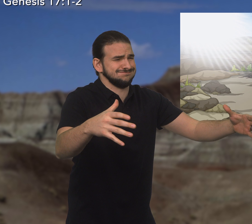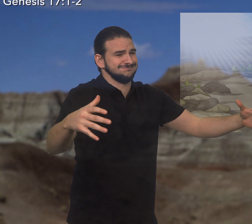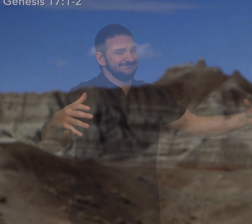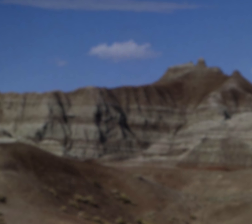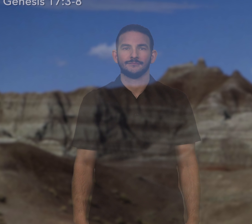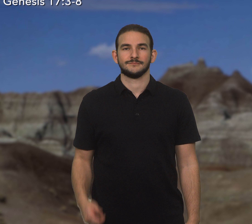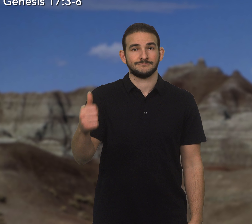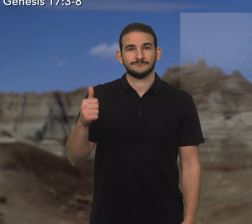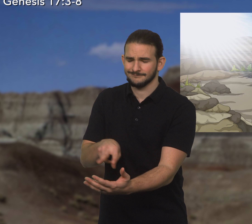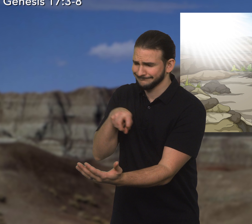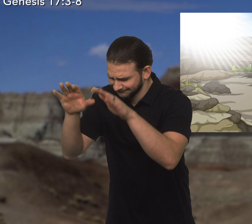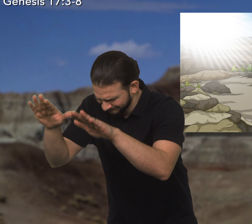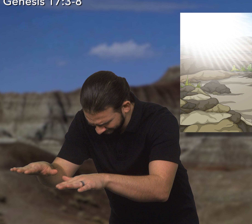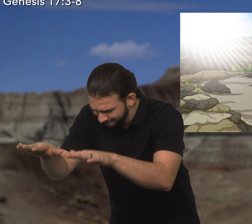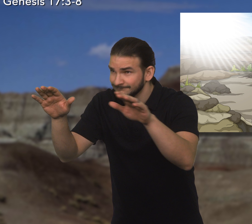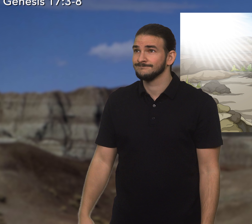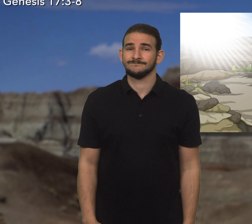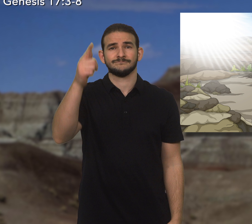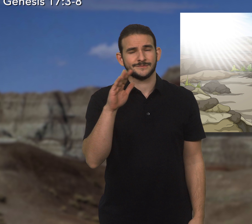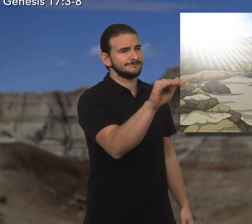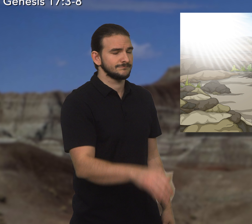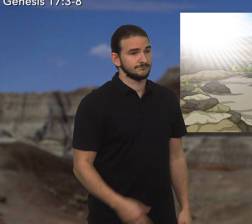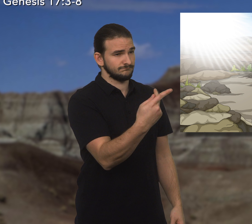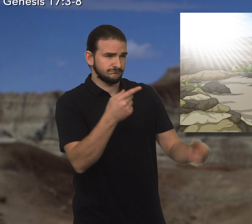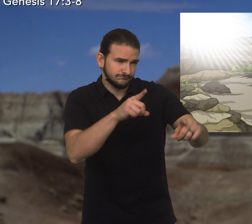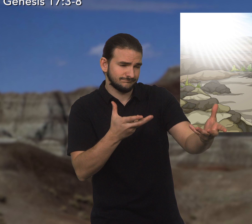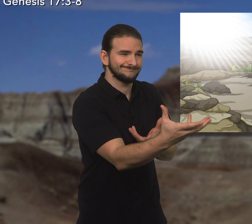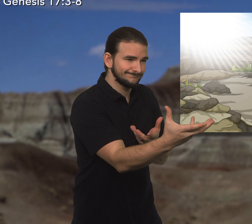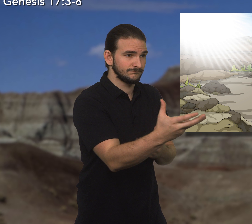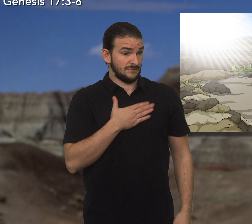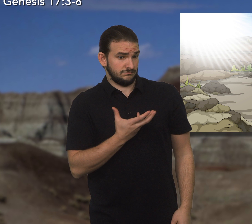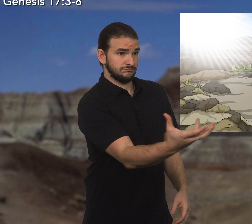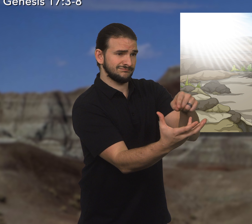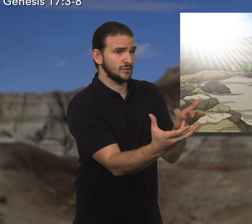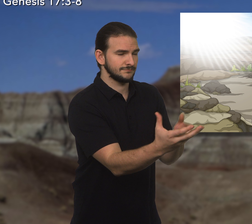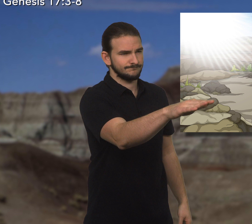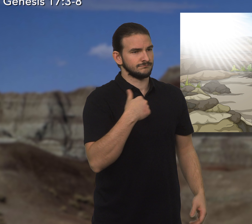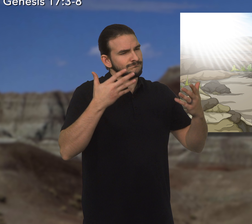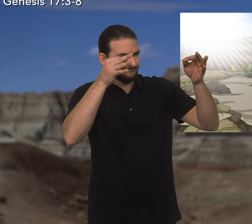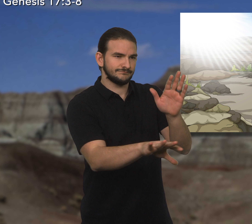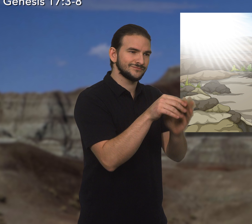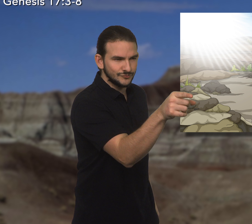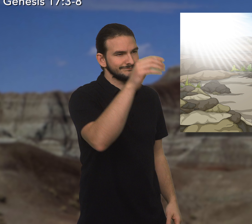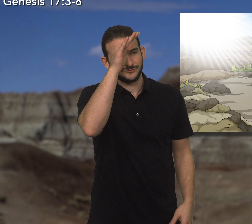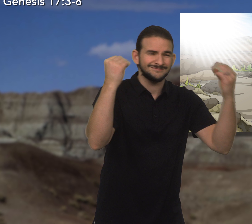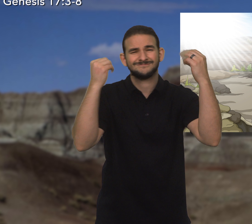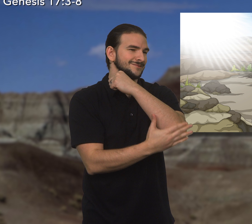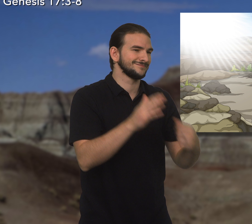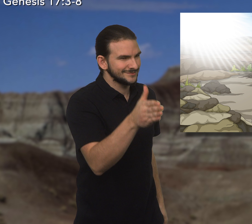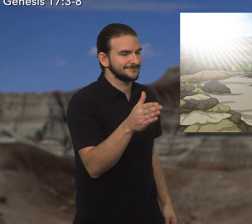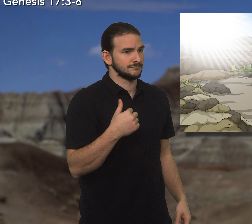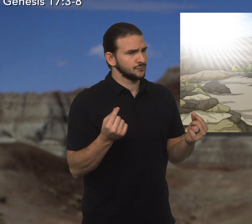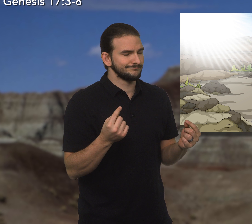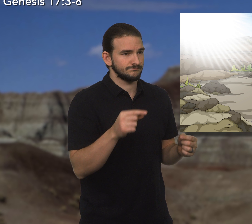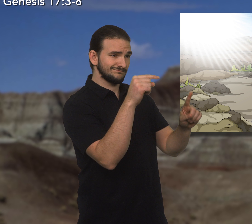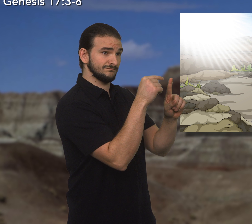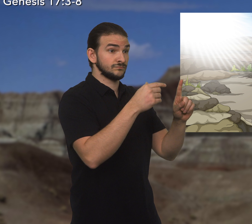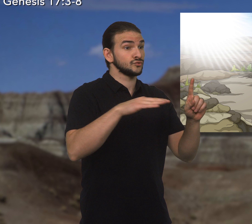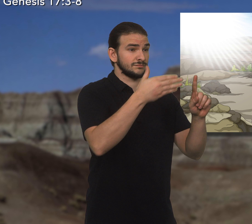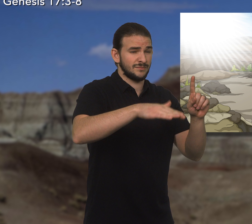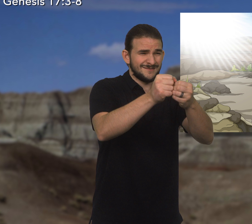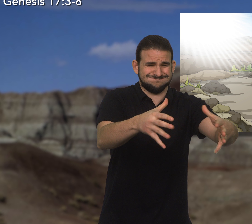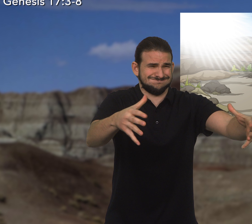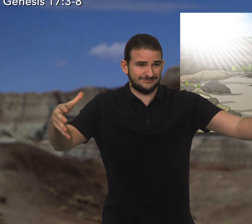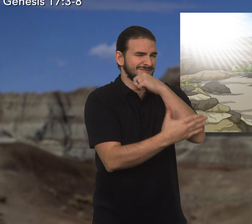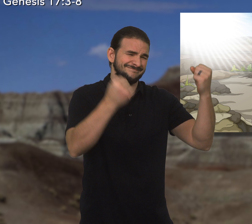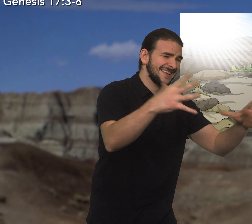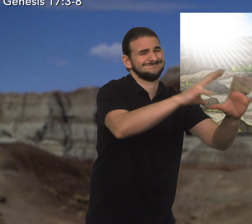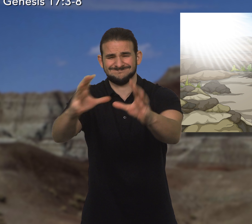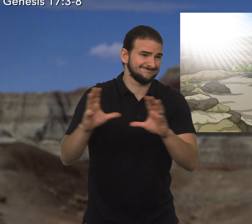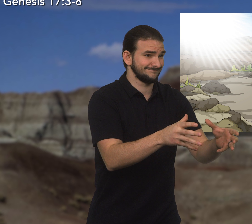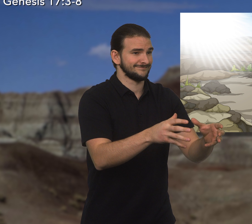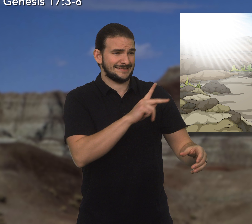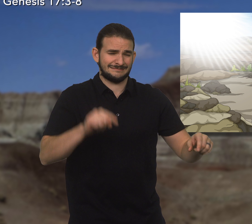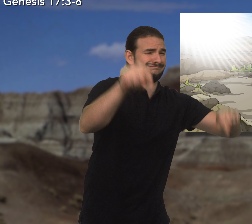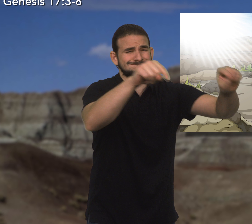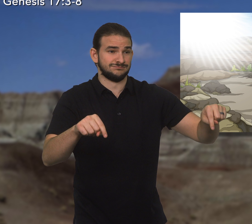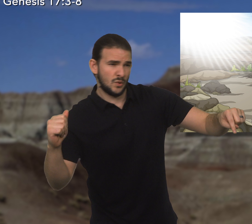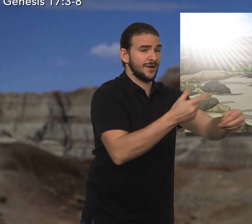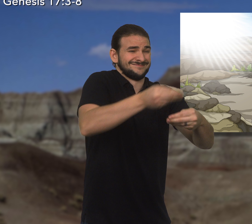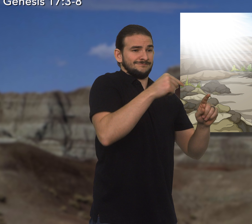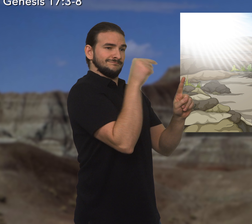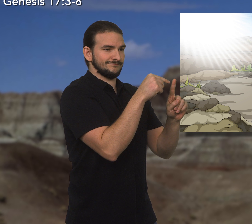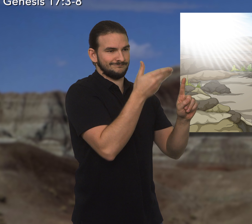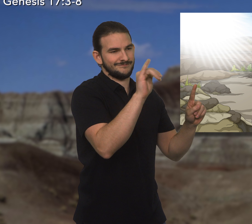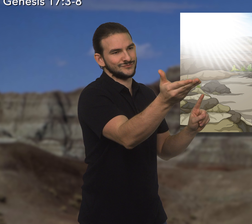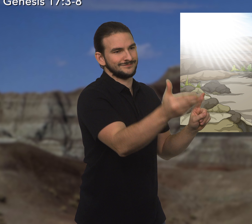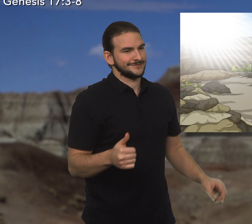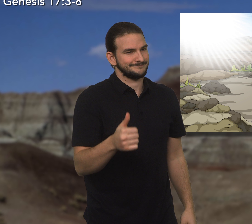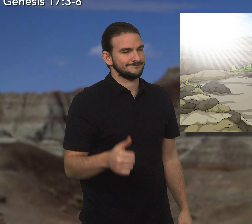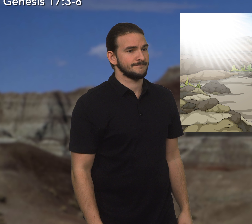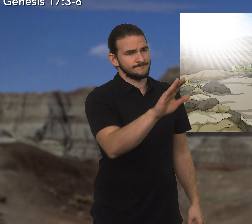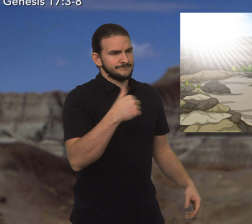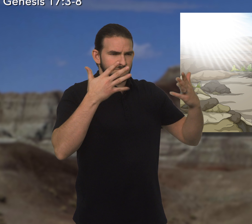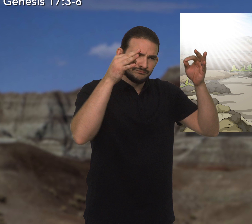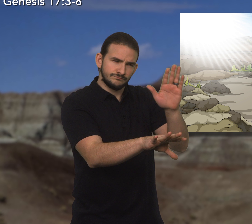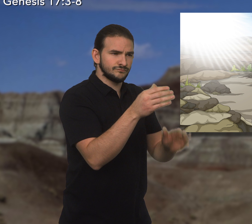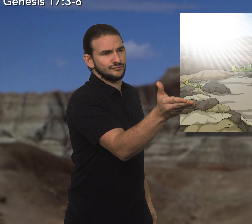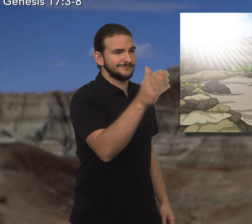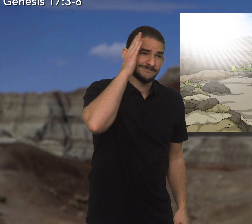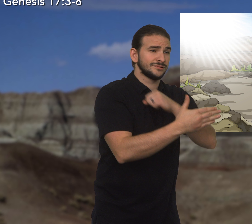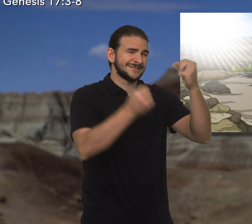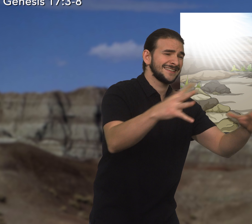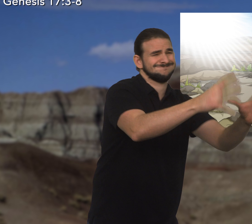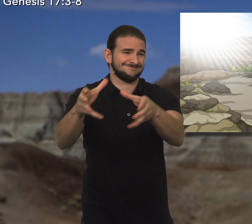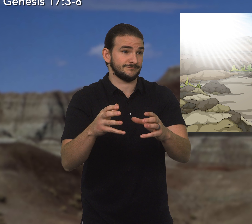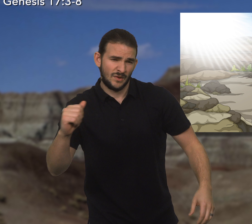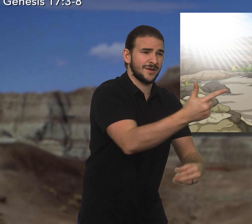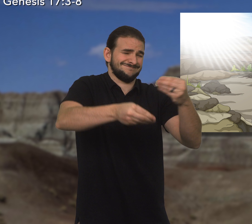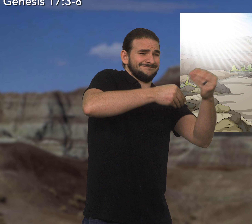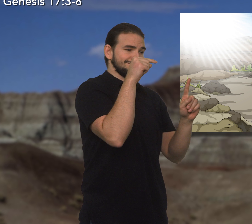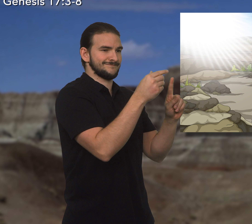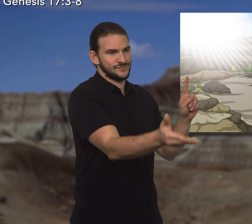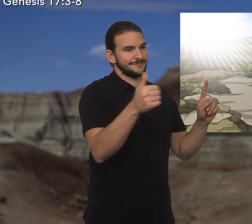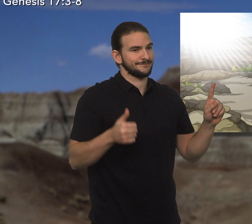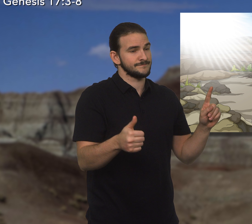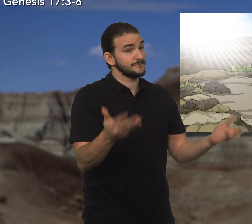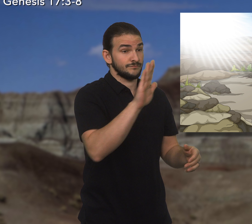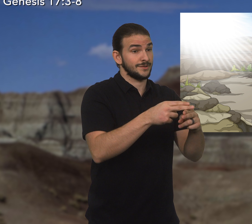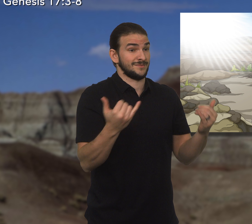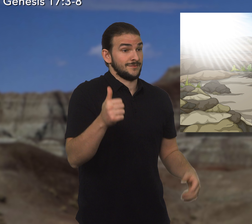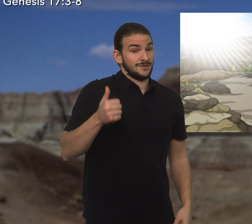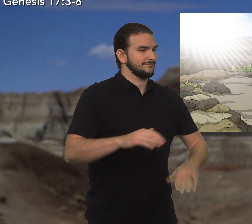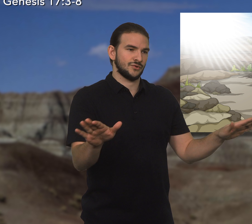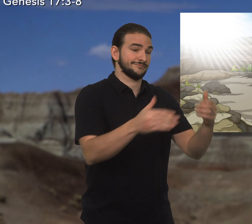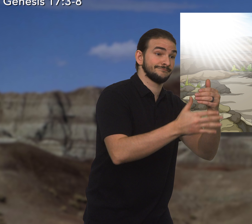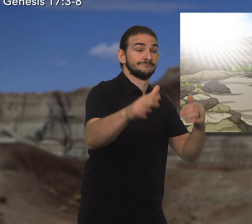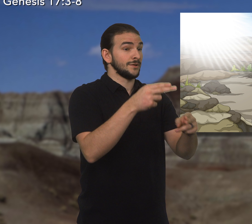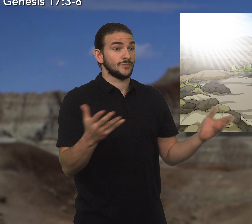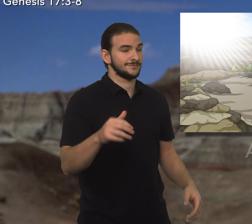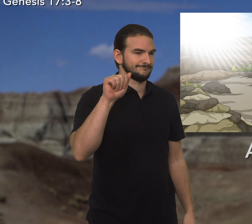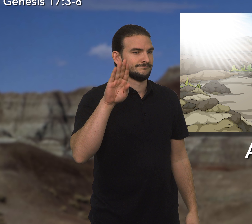Then Abram fell facedown, and God said to him, “As for Me, this is My covenant with you: You will be the father of many nations.